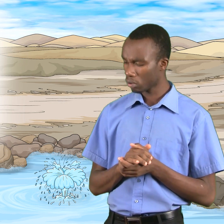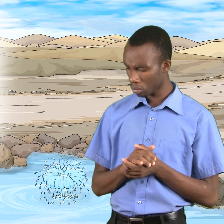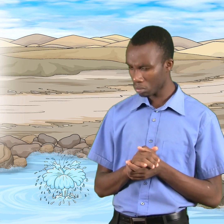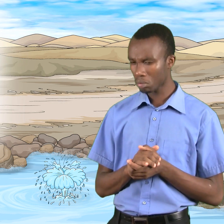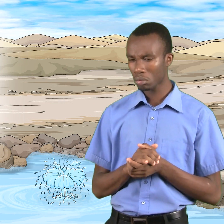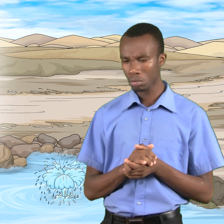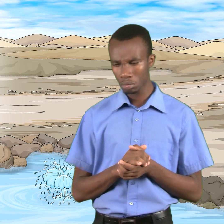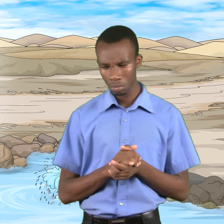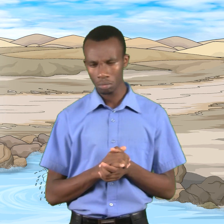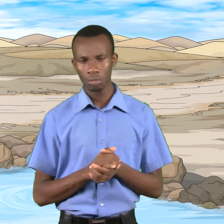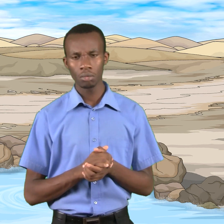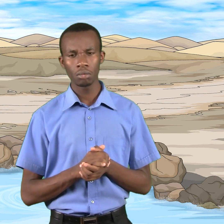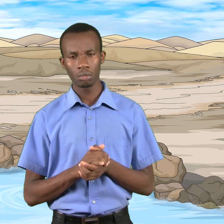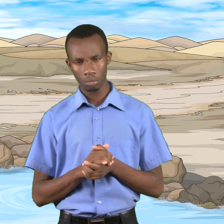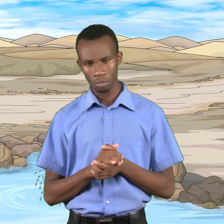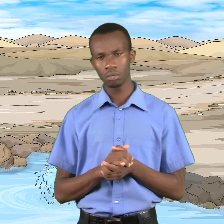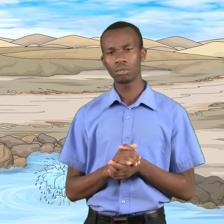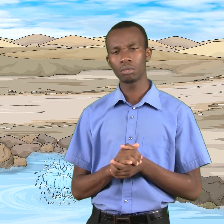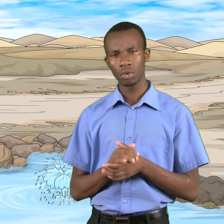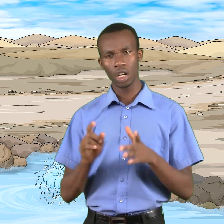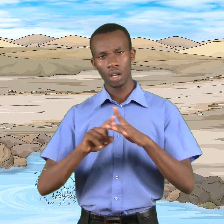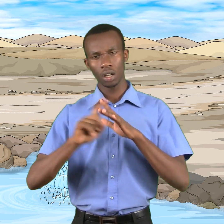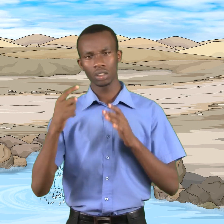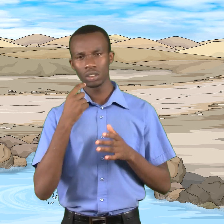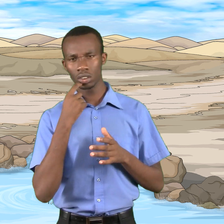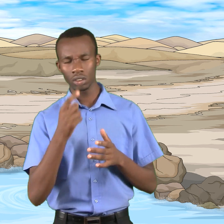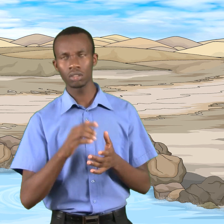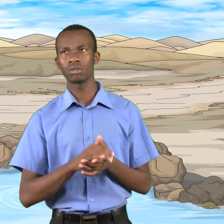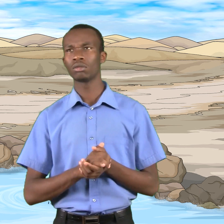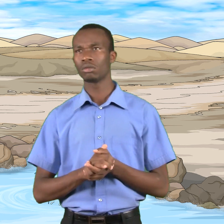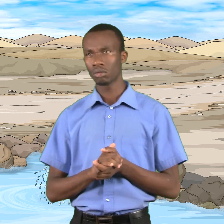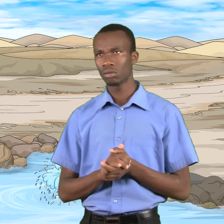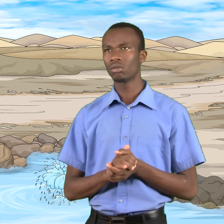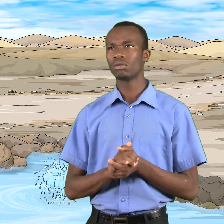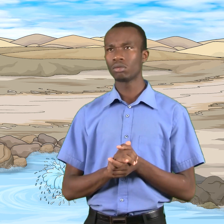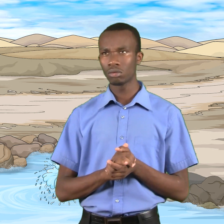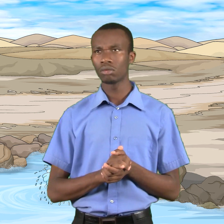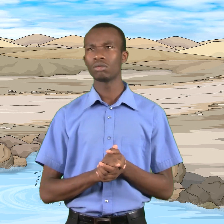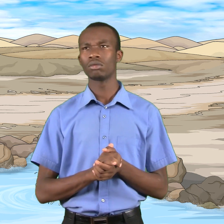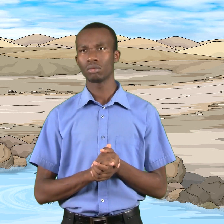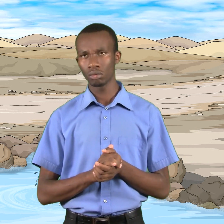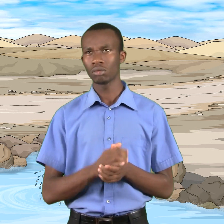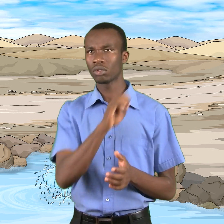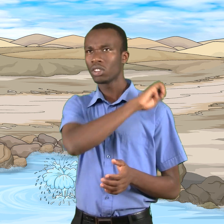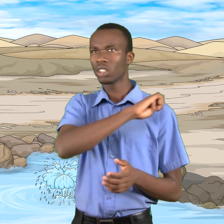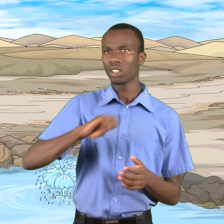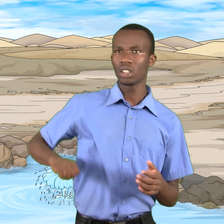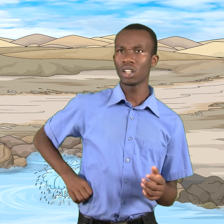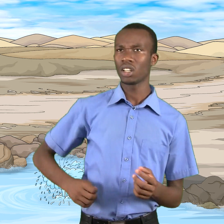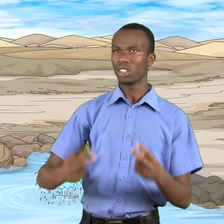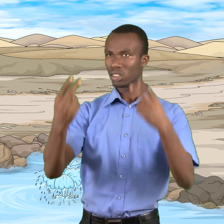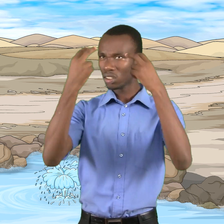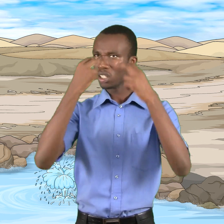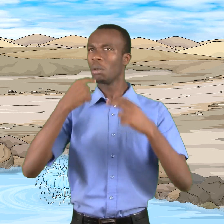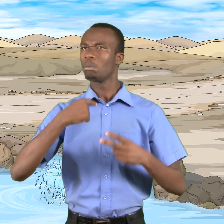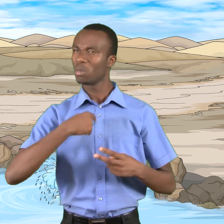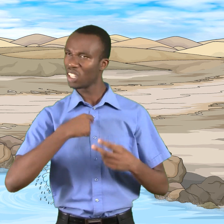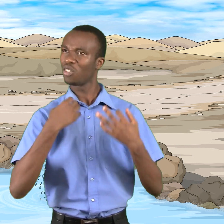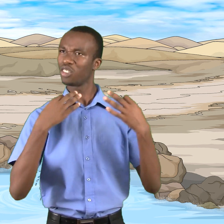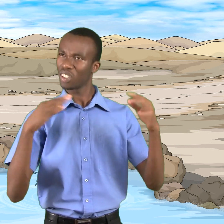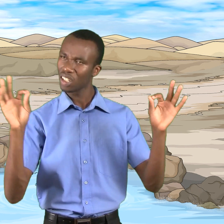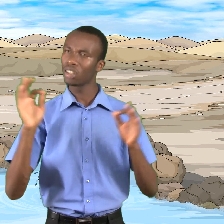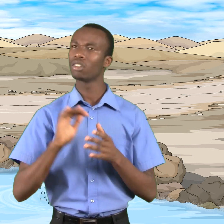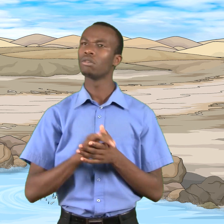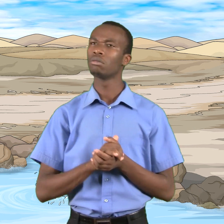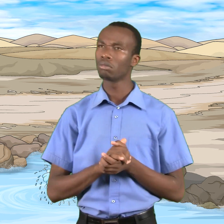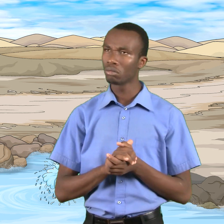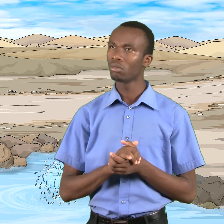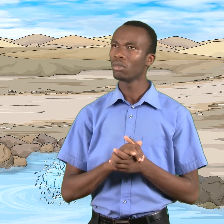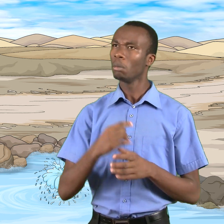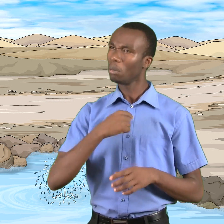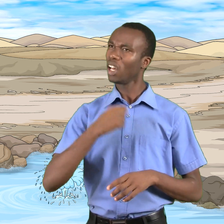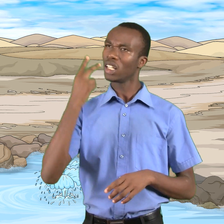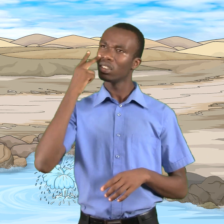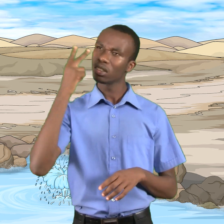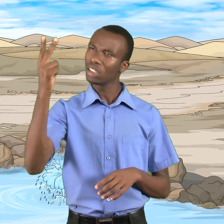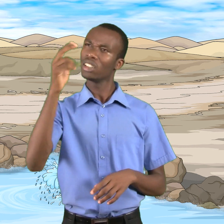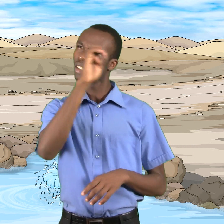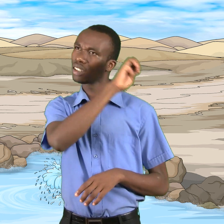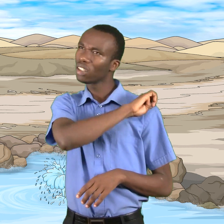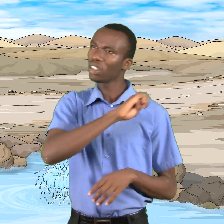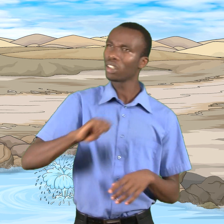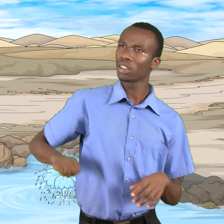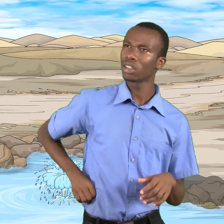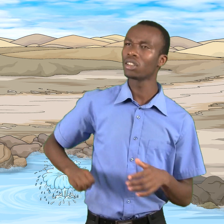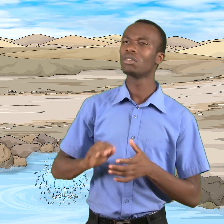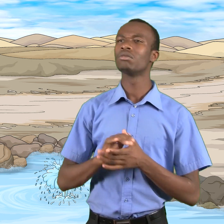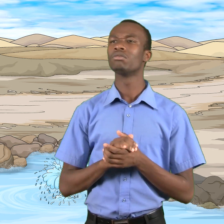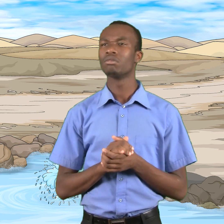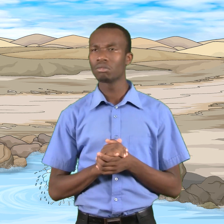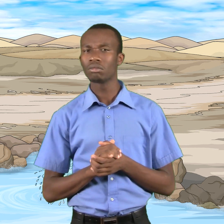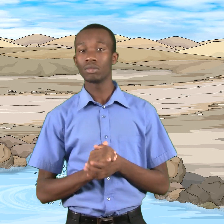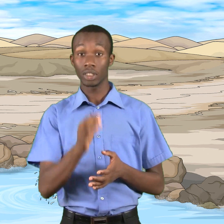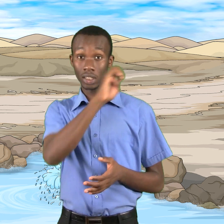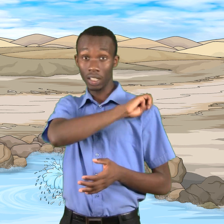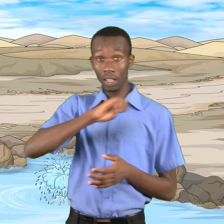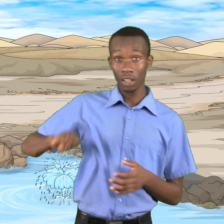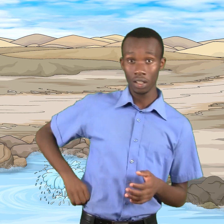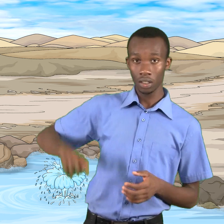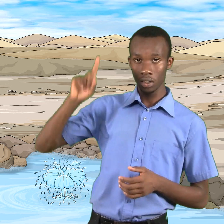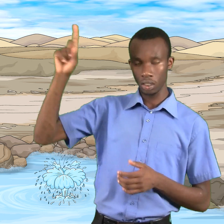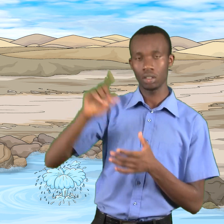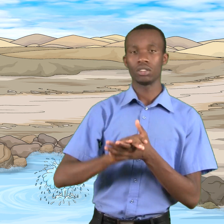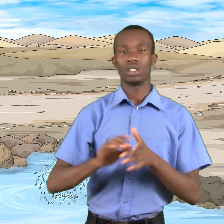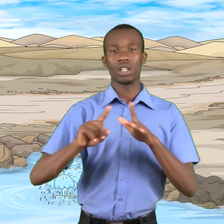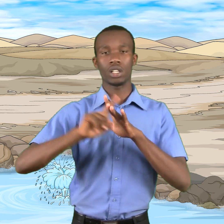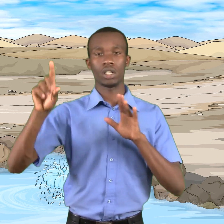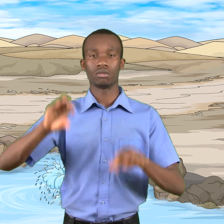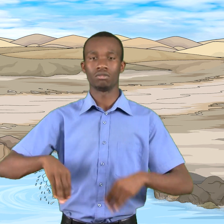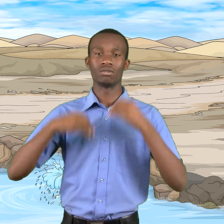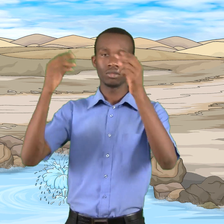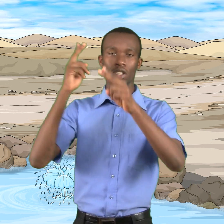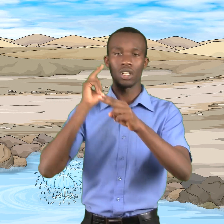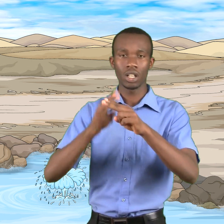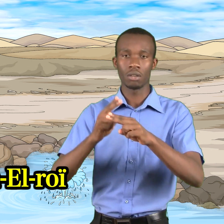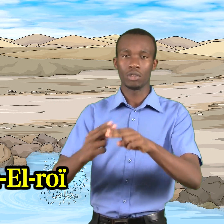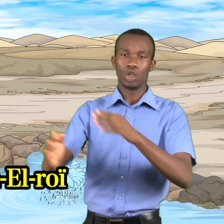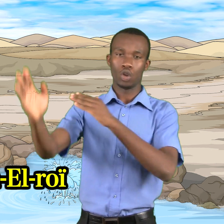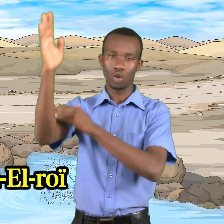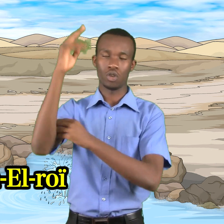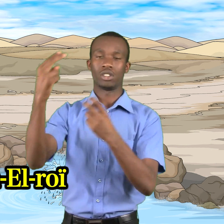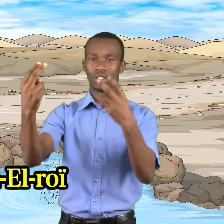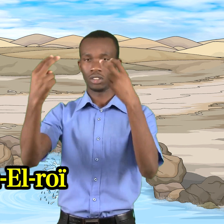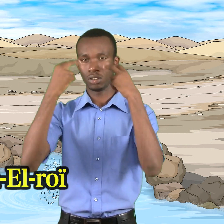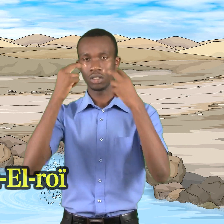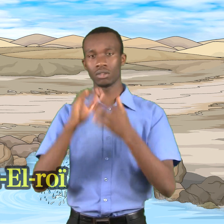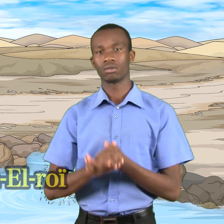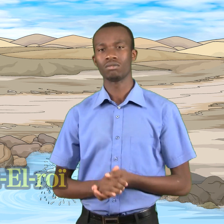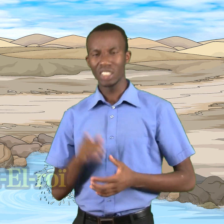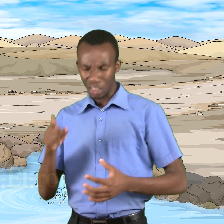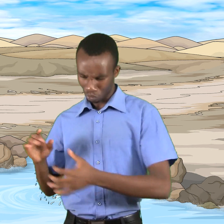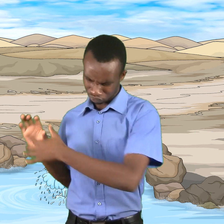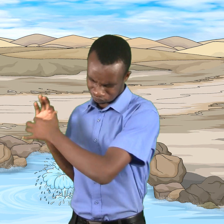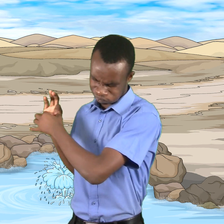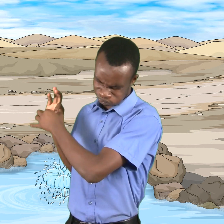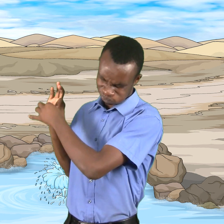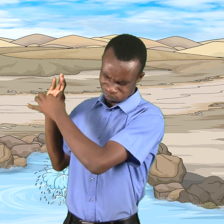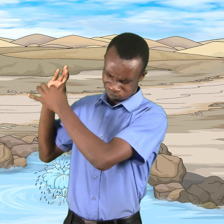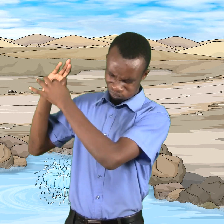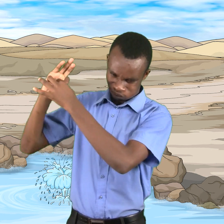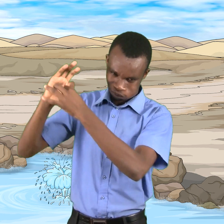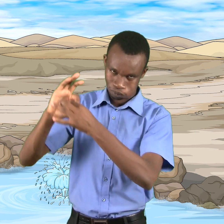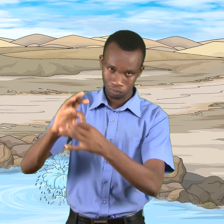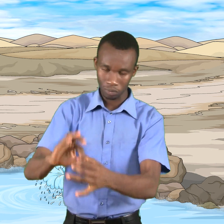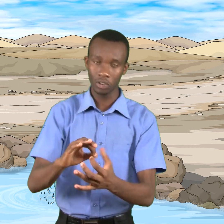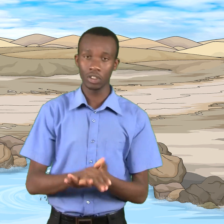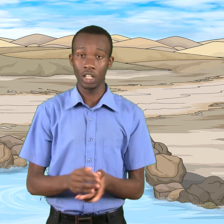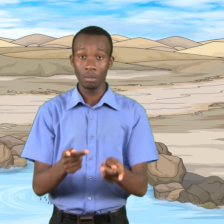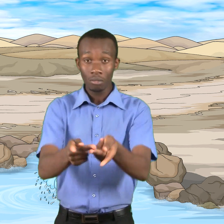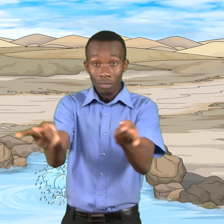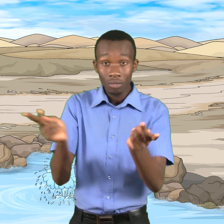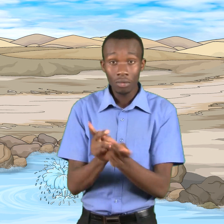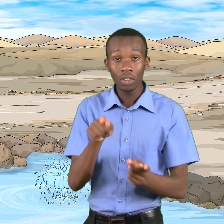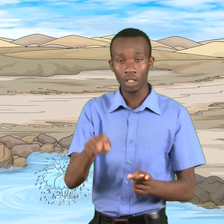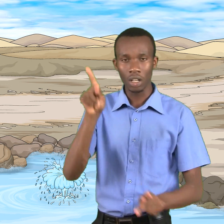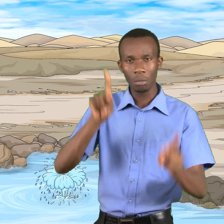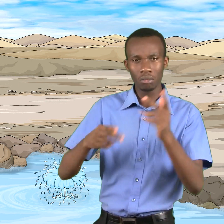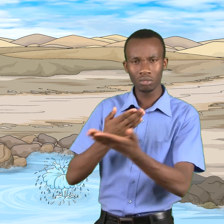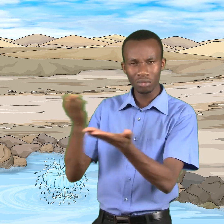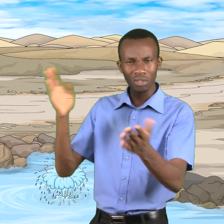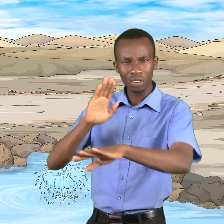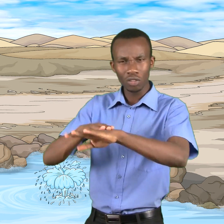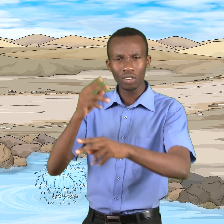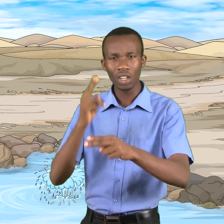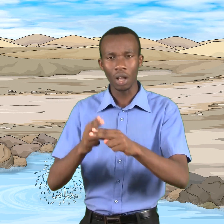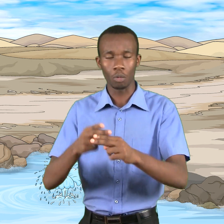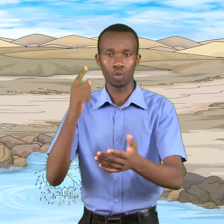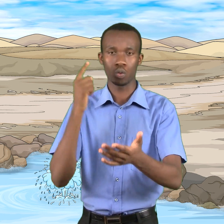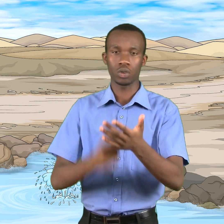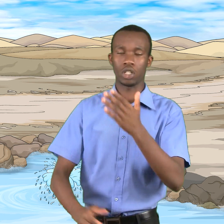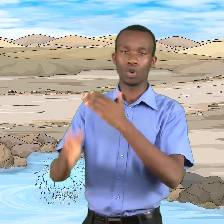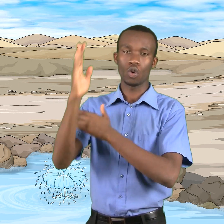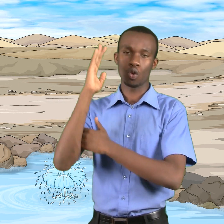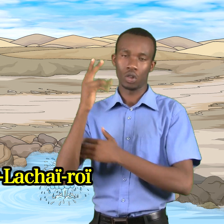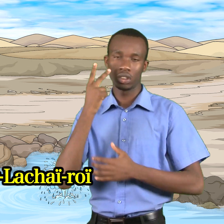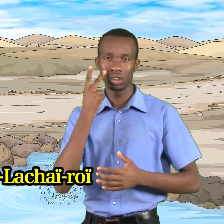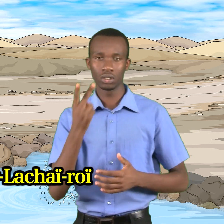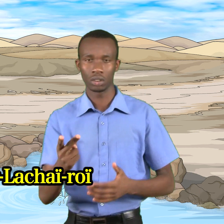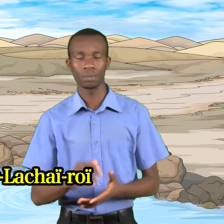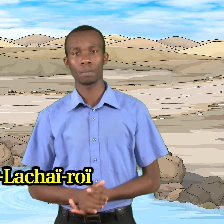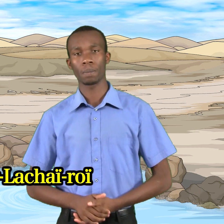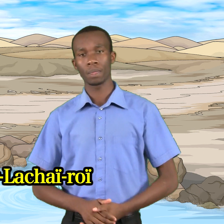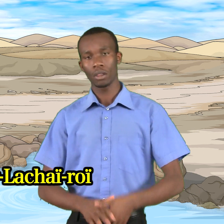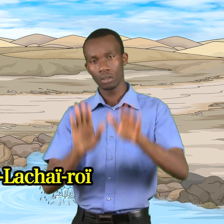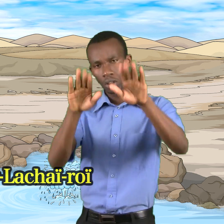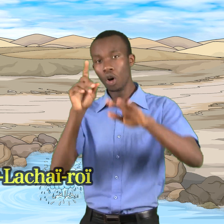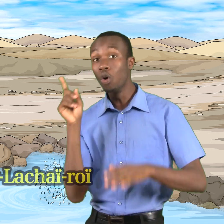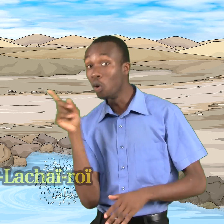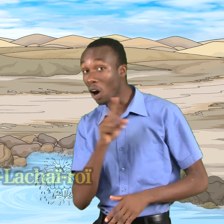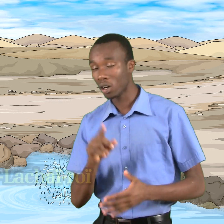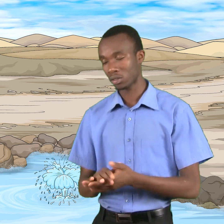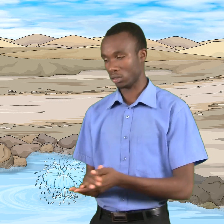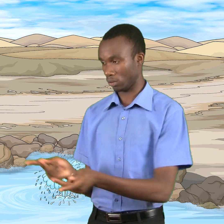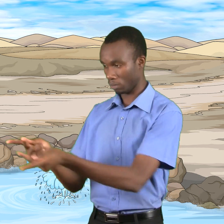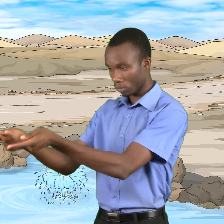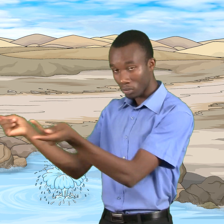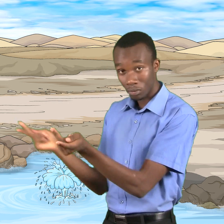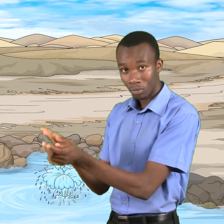So Hagar gave this name to the LORD who had spoken to her: “You are the God who sees me,” for she said, “Here I have seen the One who sees me!”